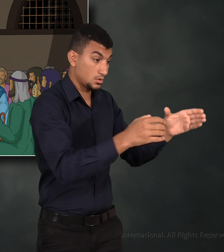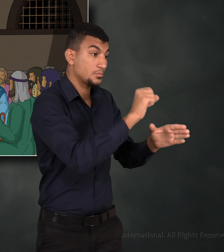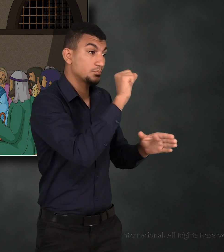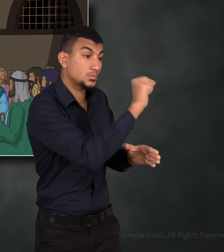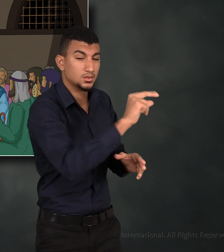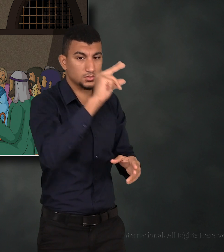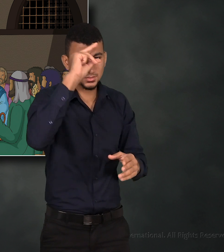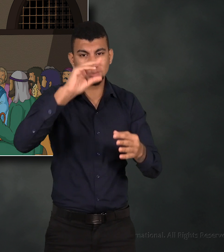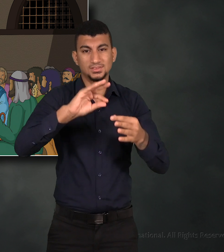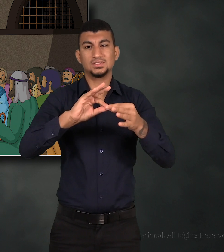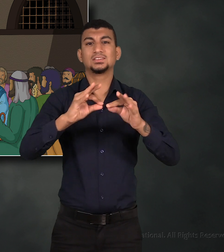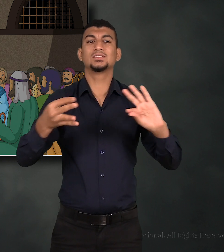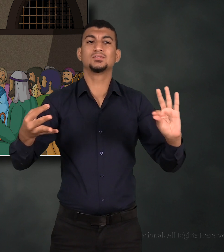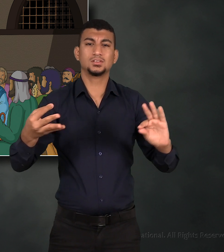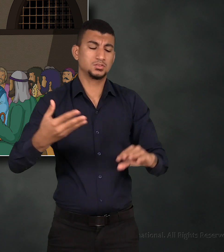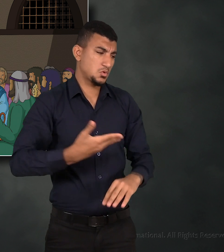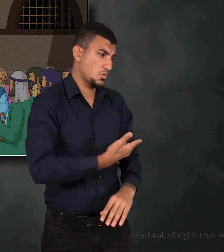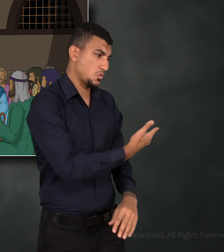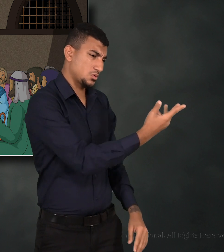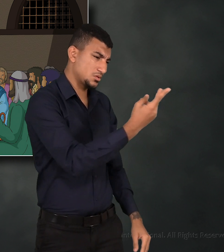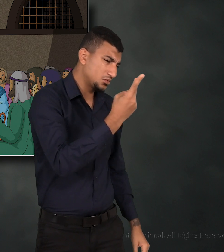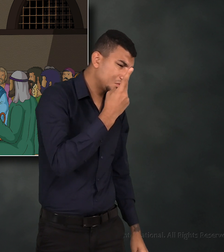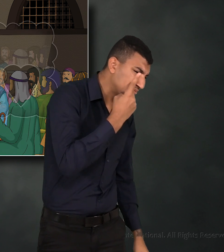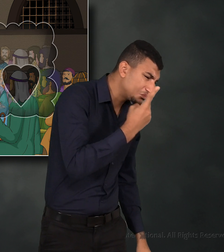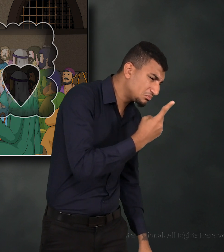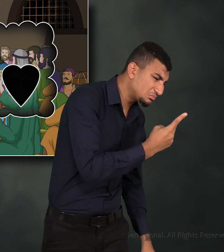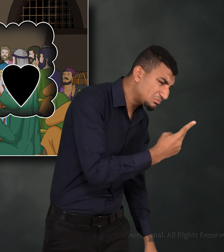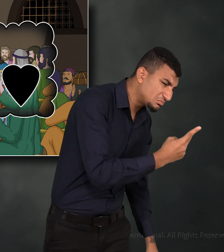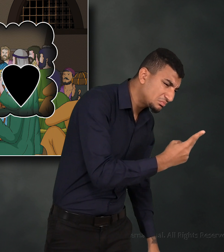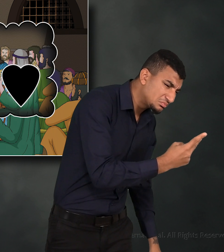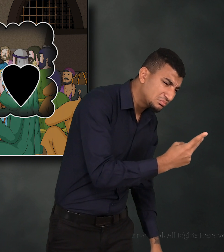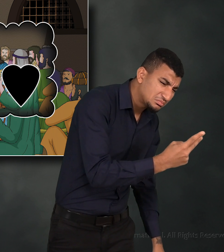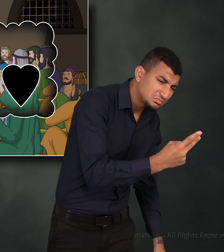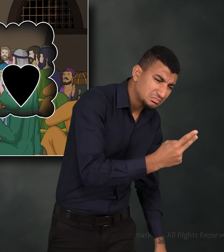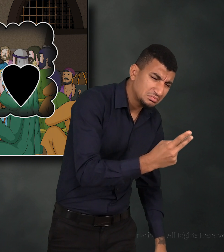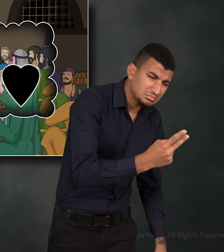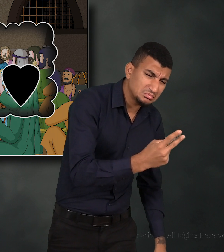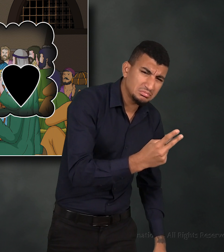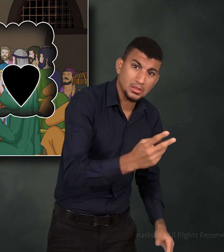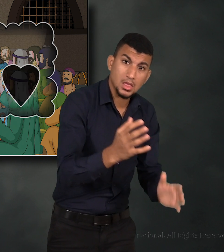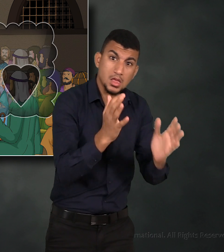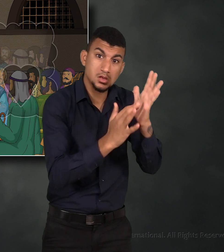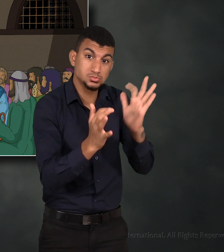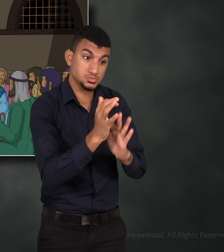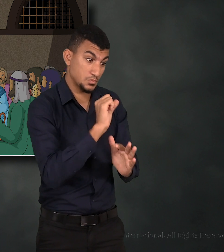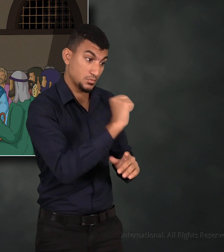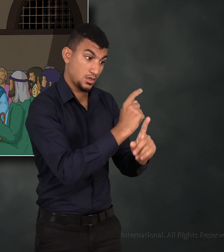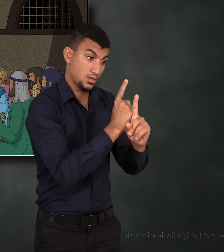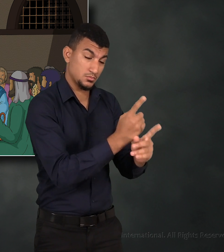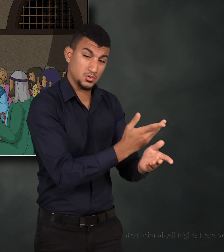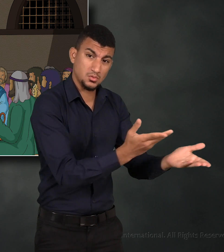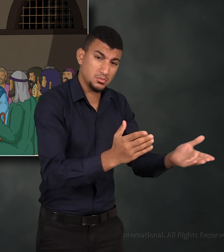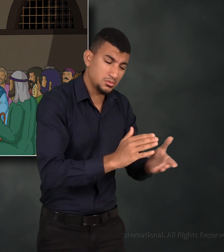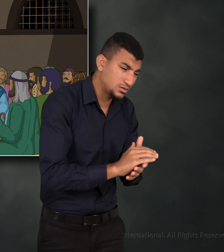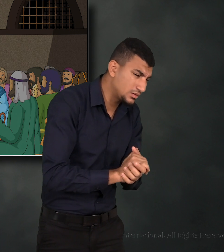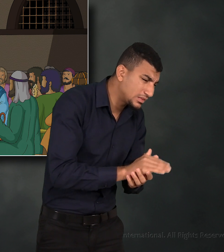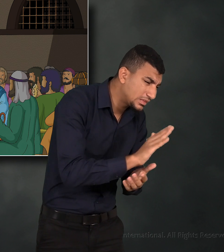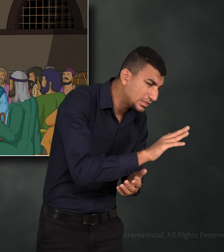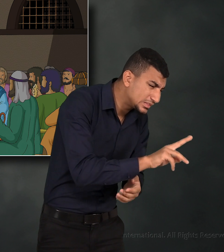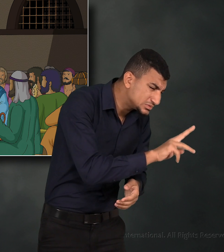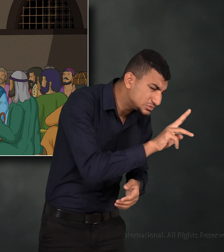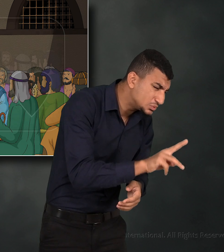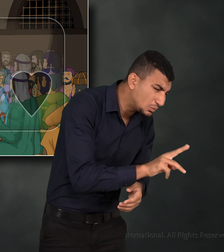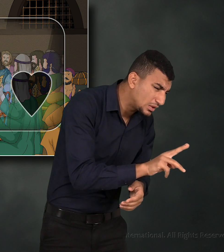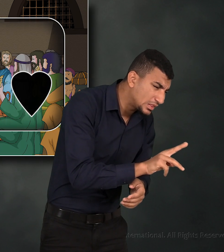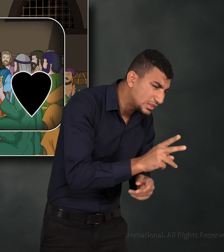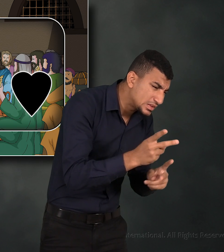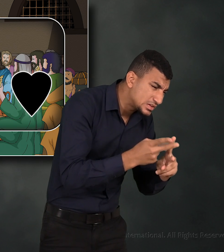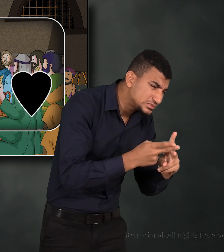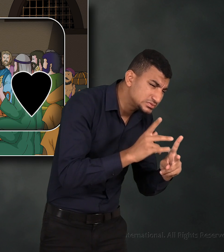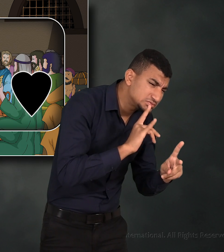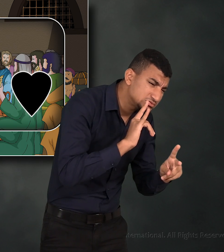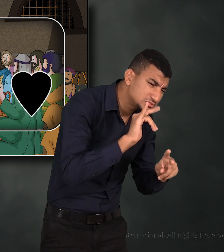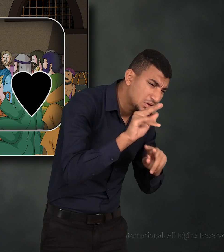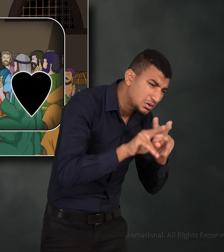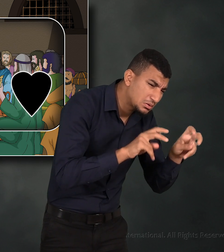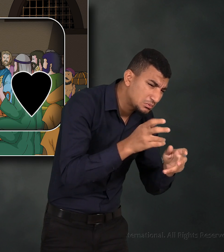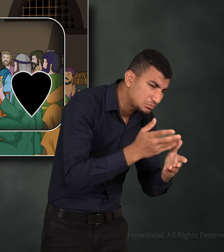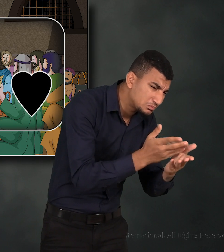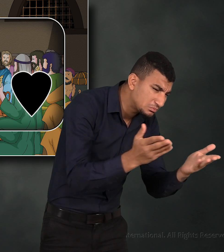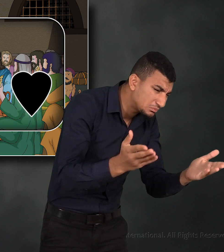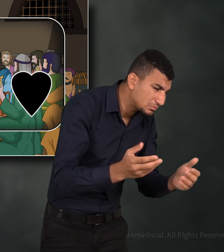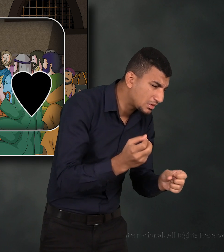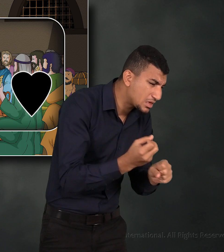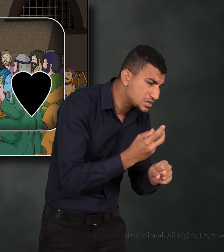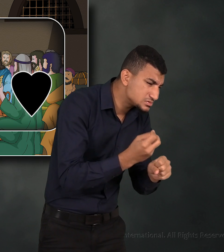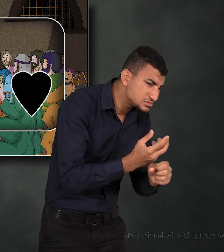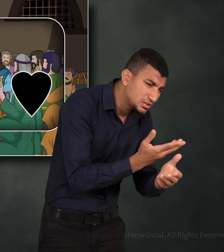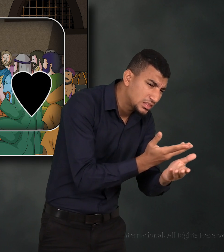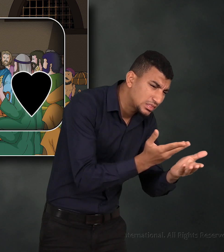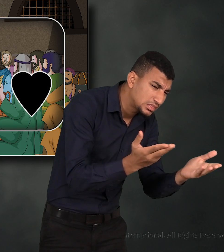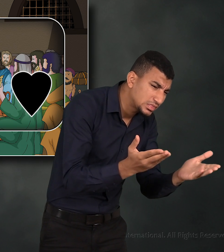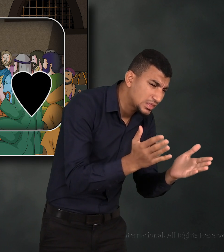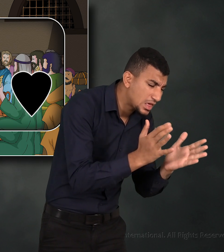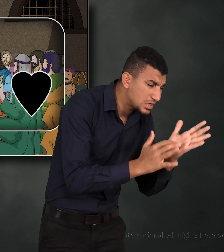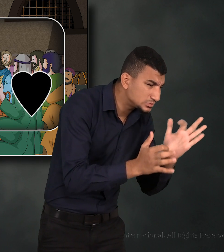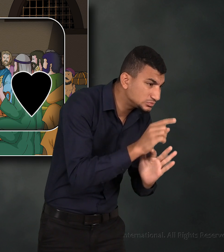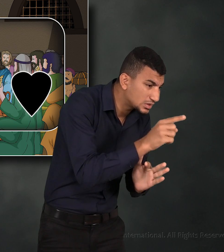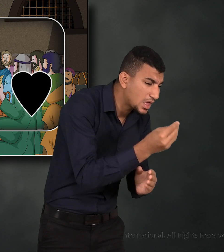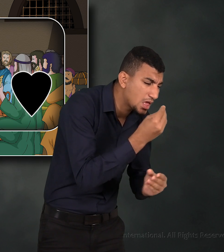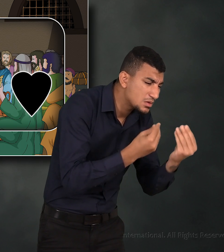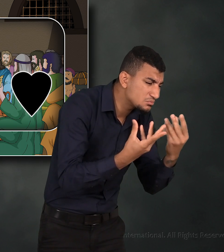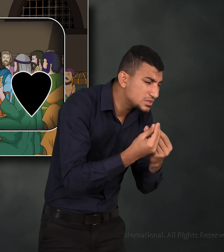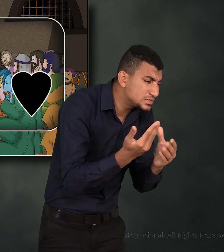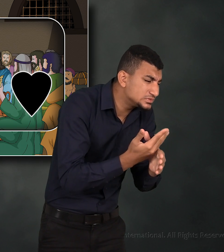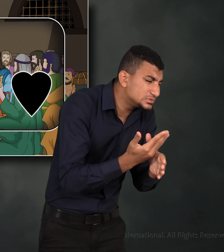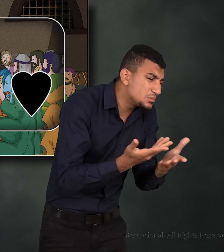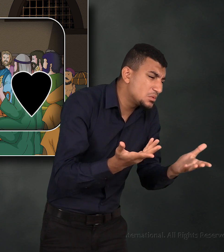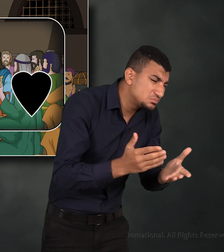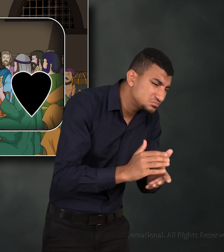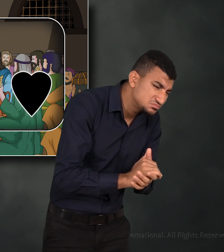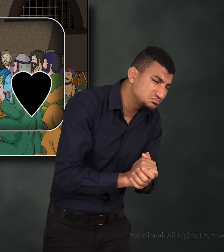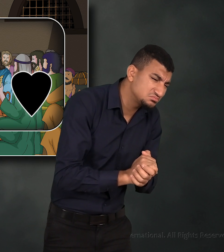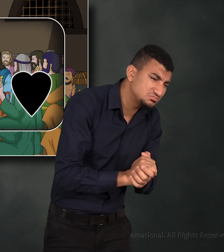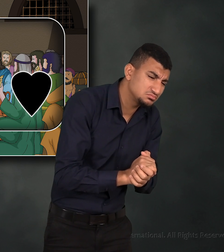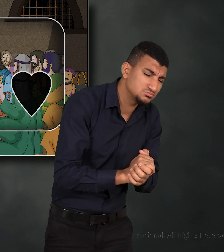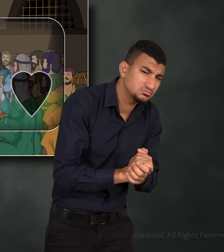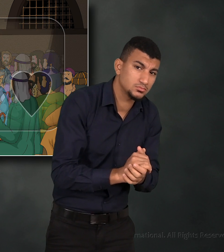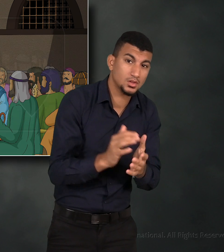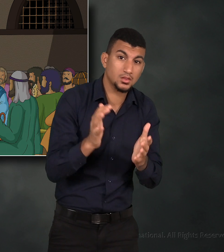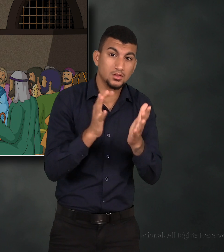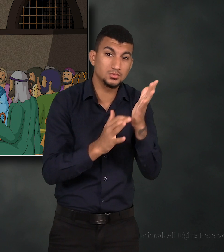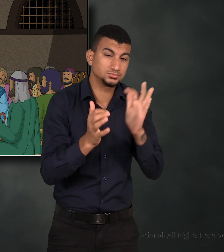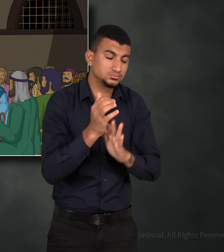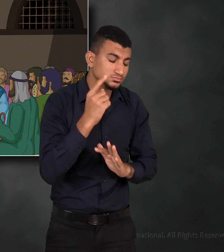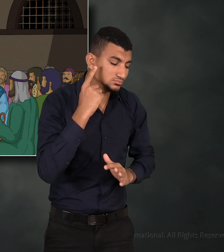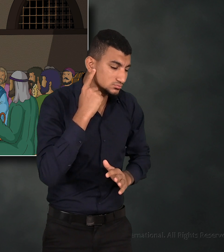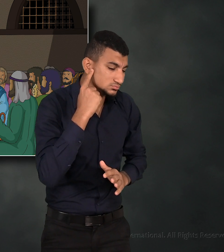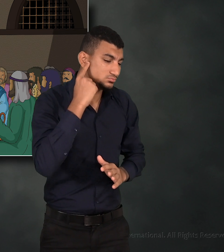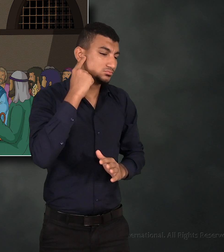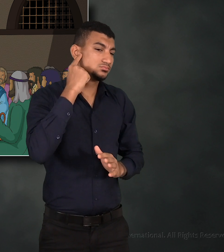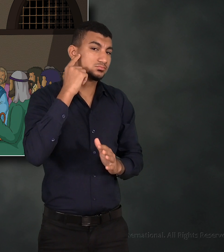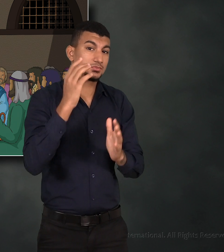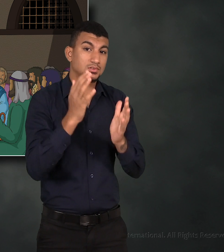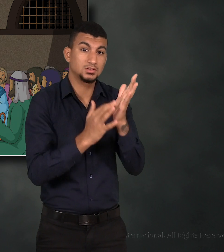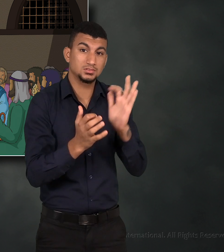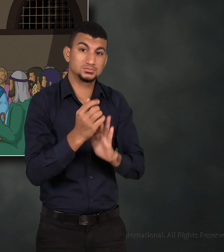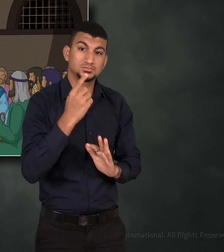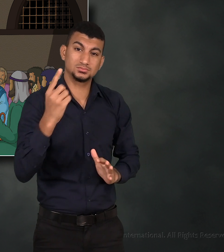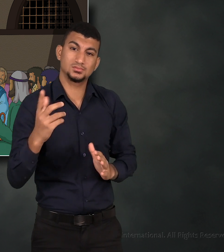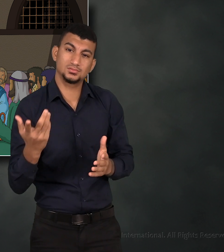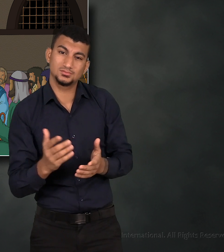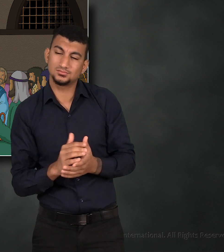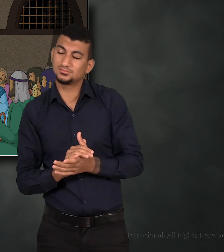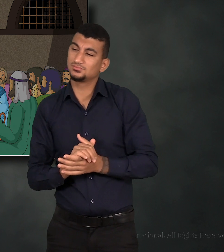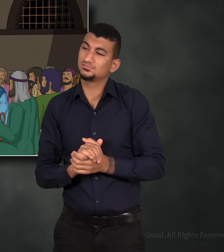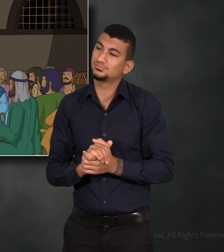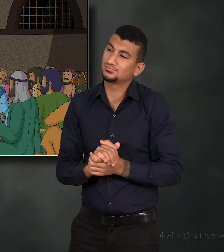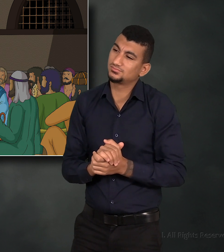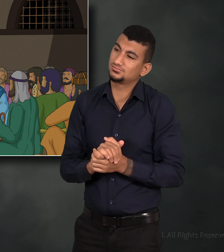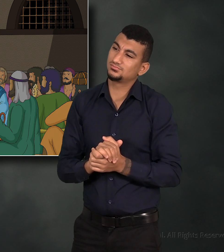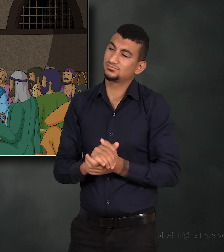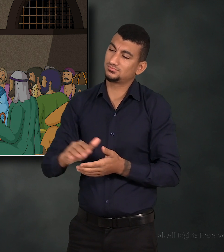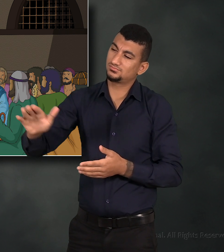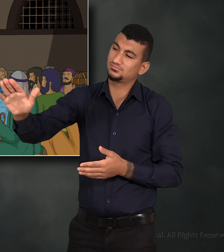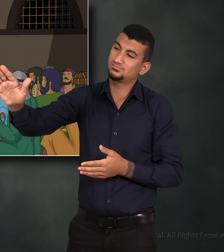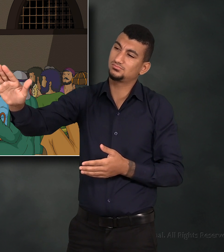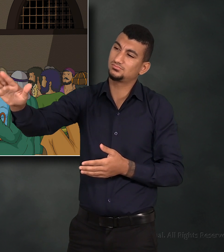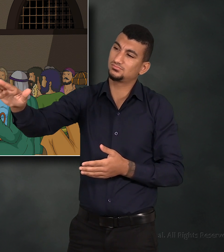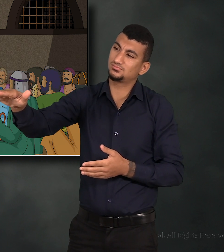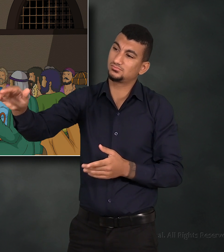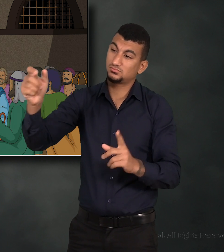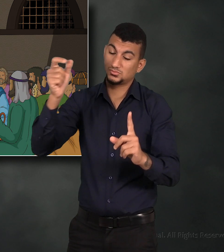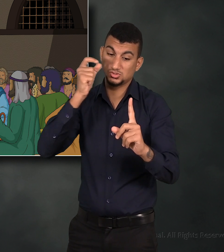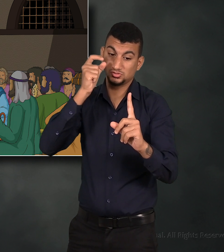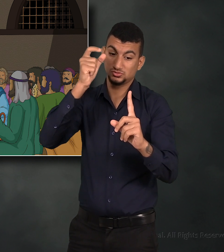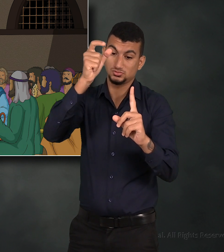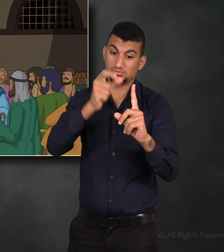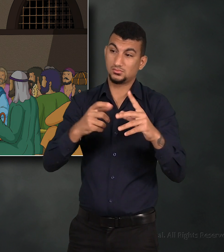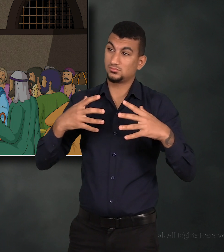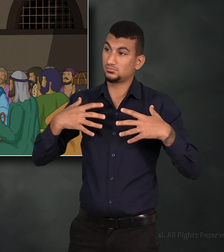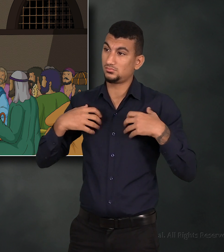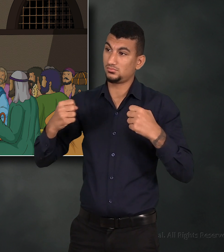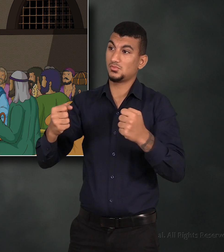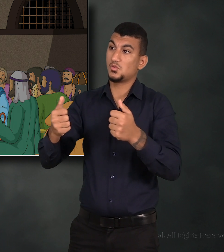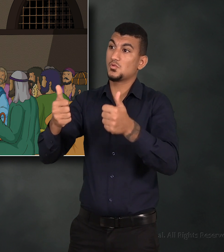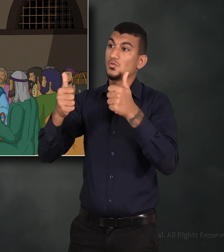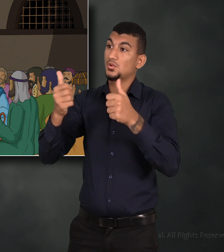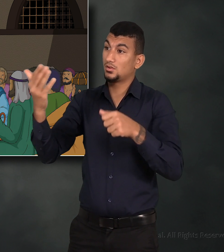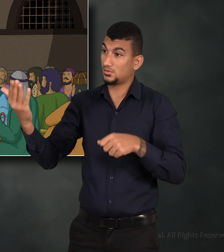When the scribes who were Pharisees saw Jesus eating with these people, they asked His disciples, “Why does He eat with tax collectors and sinners?”